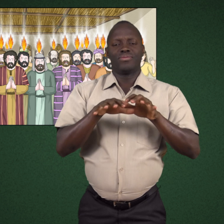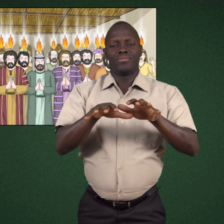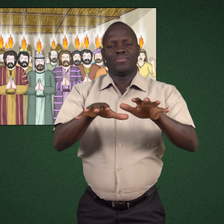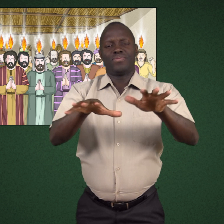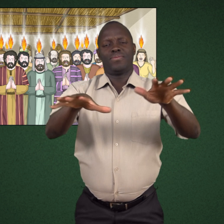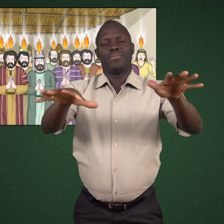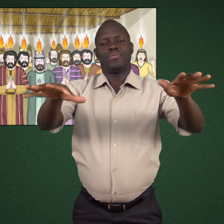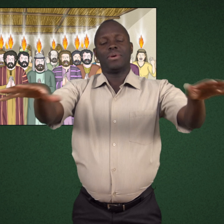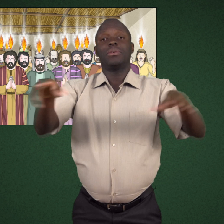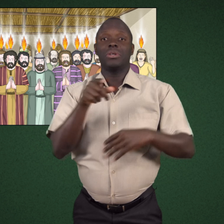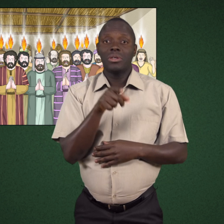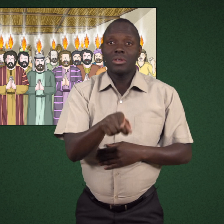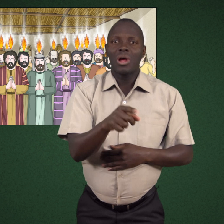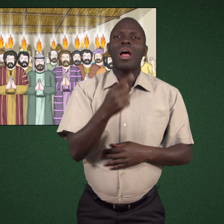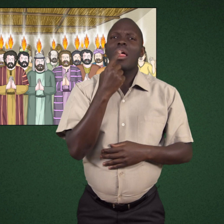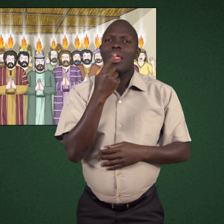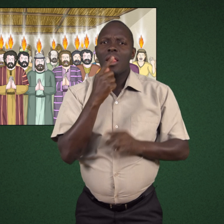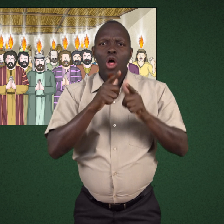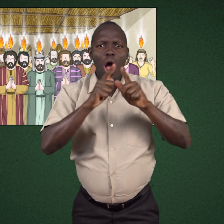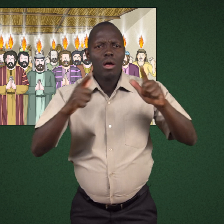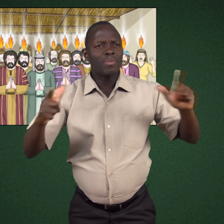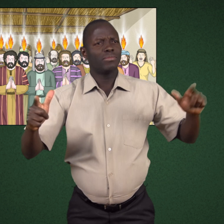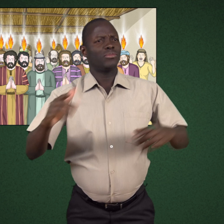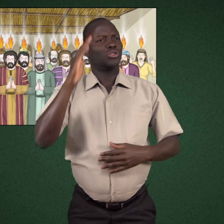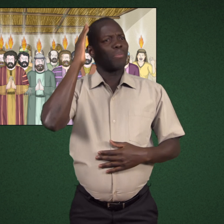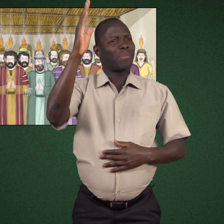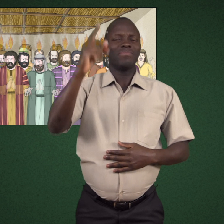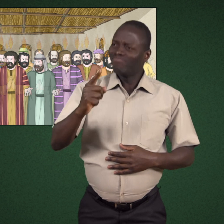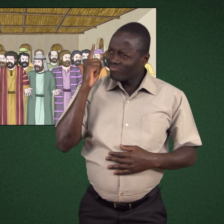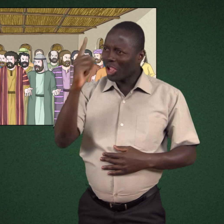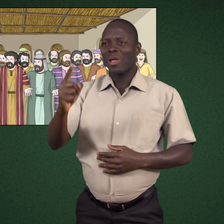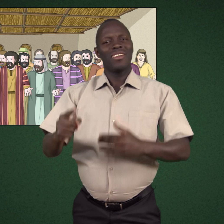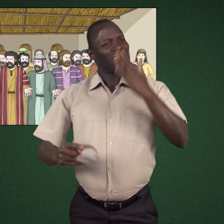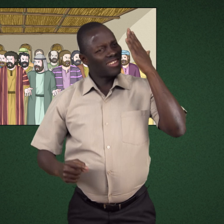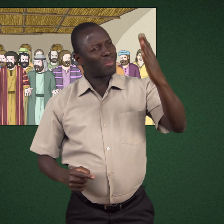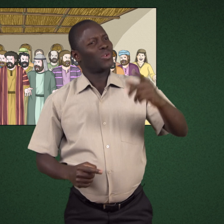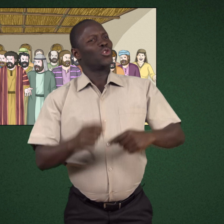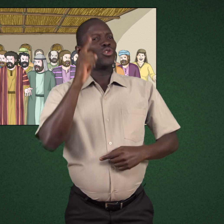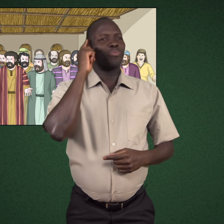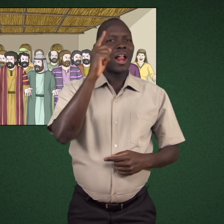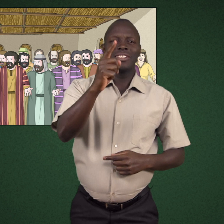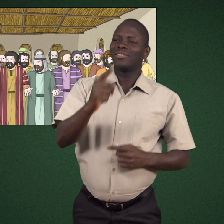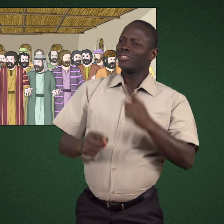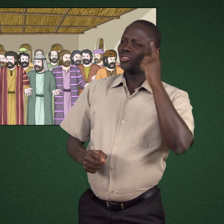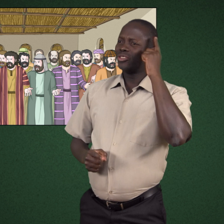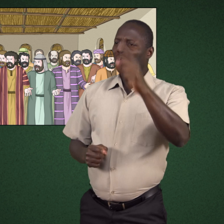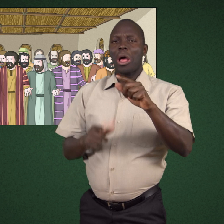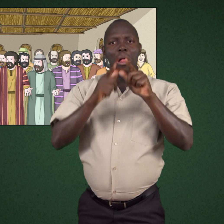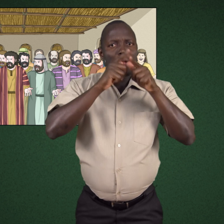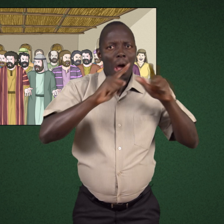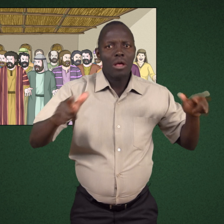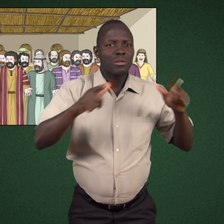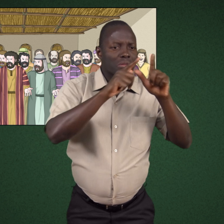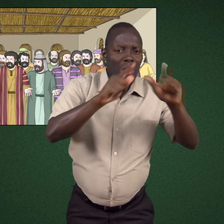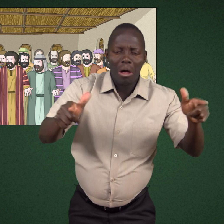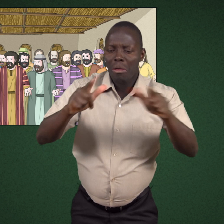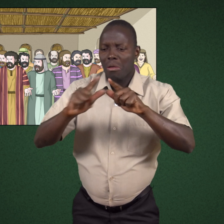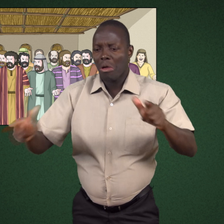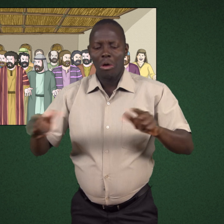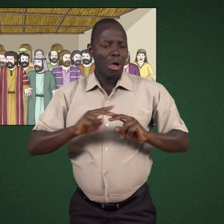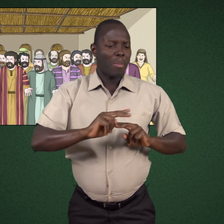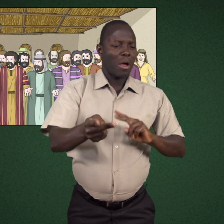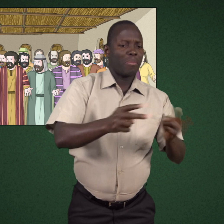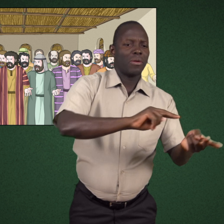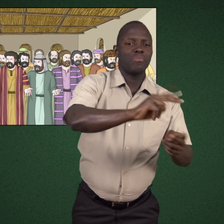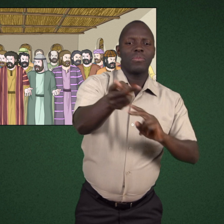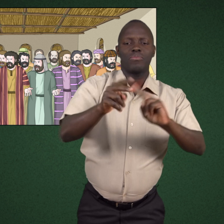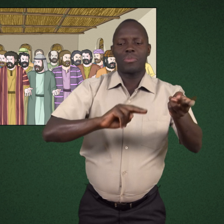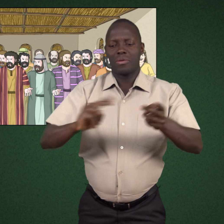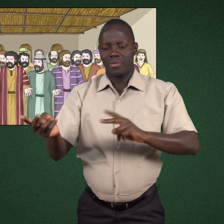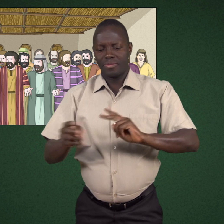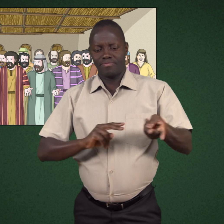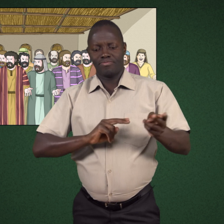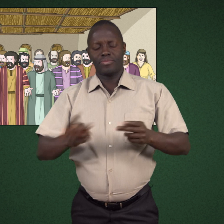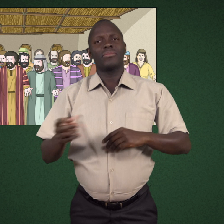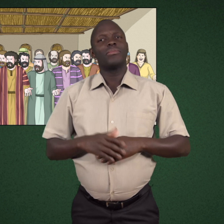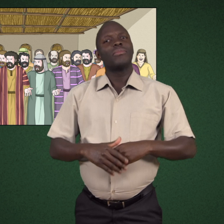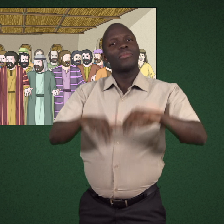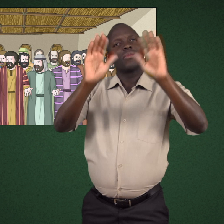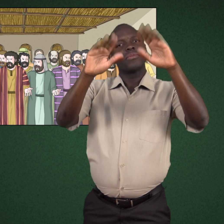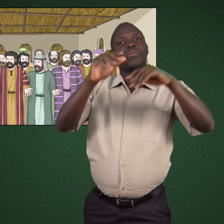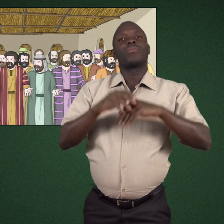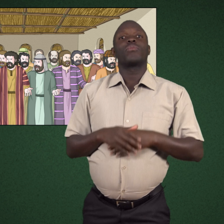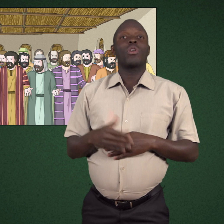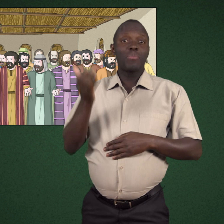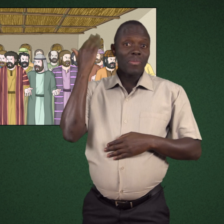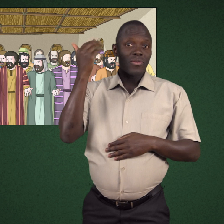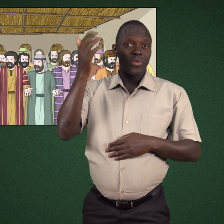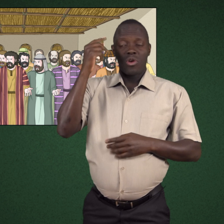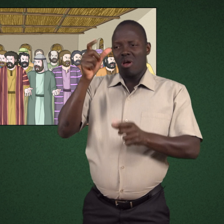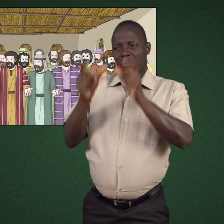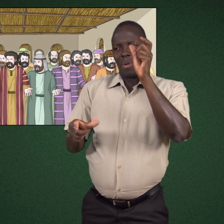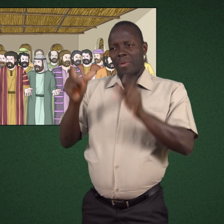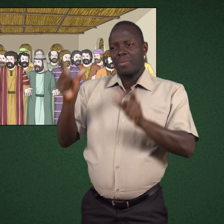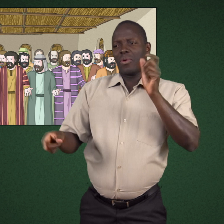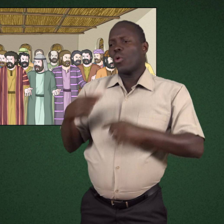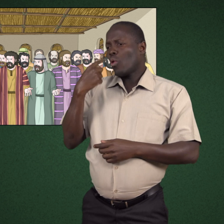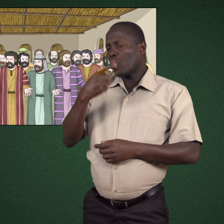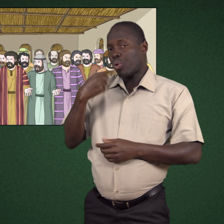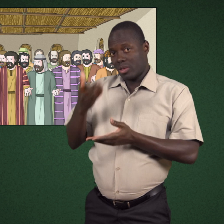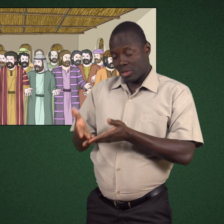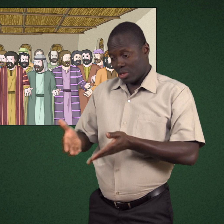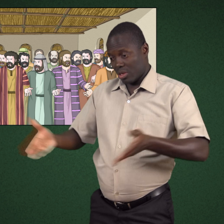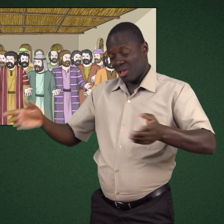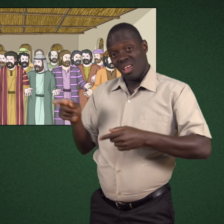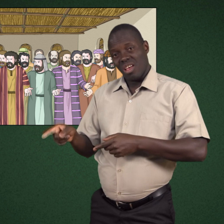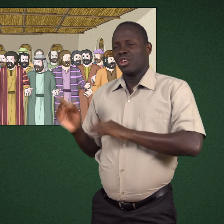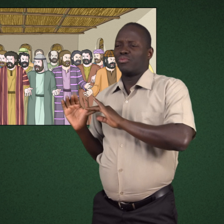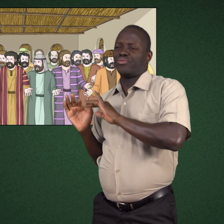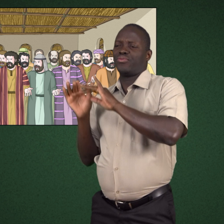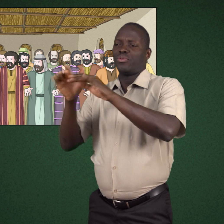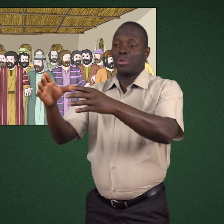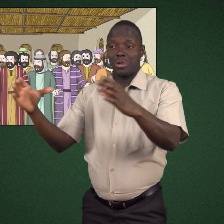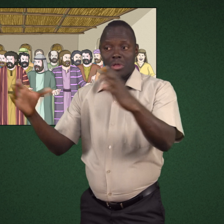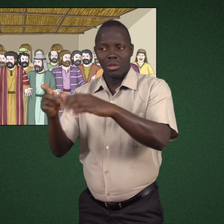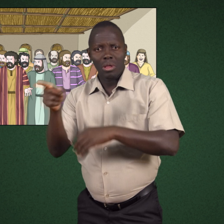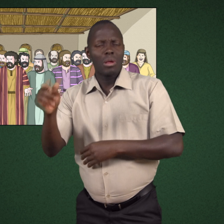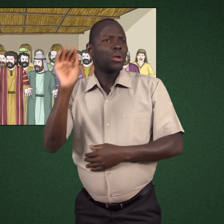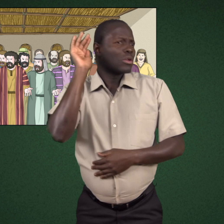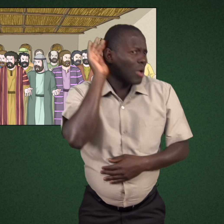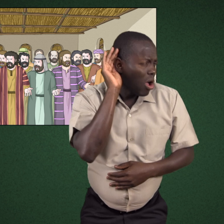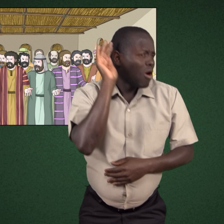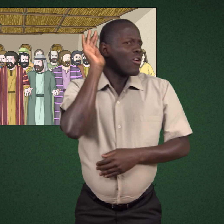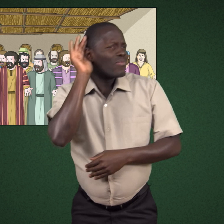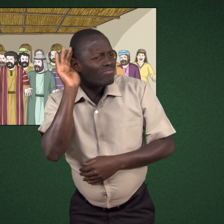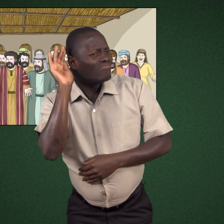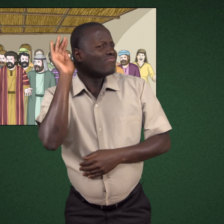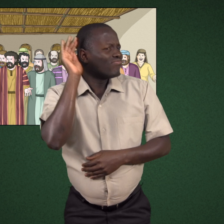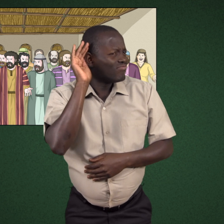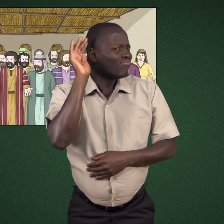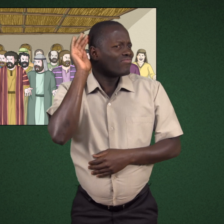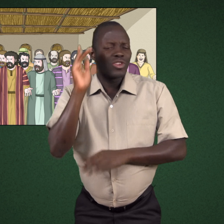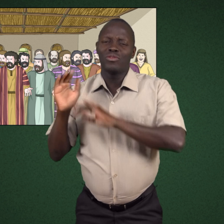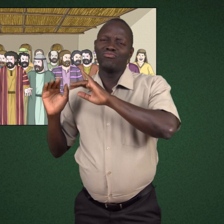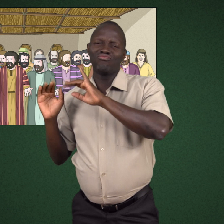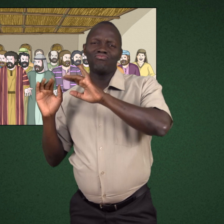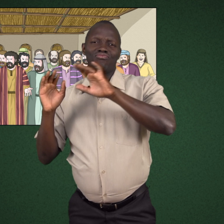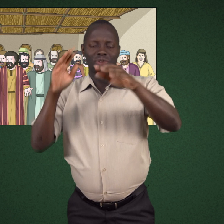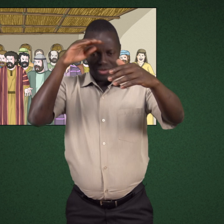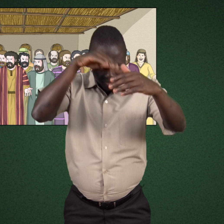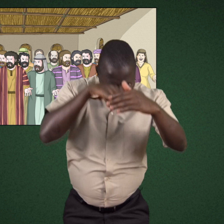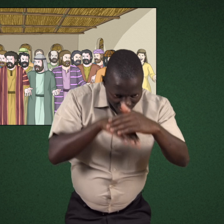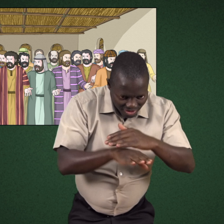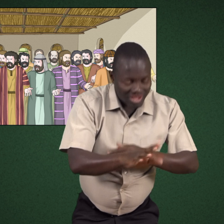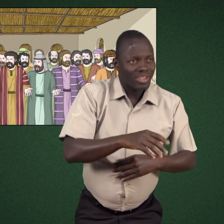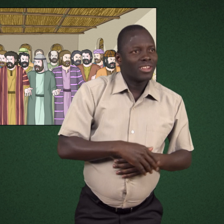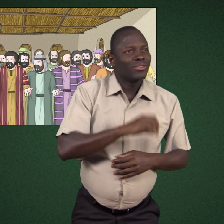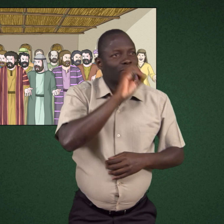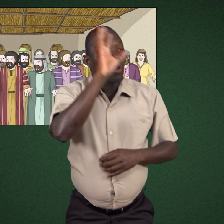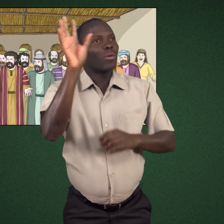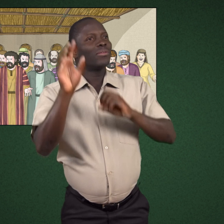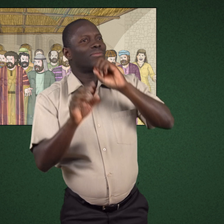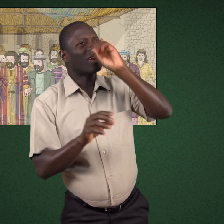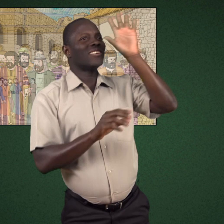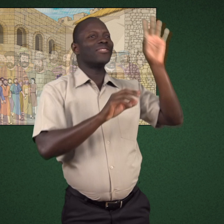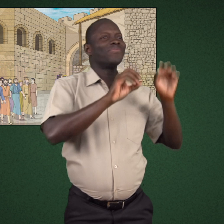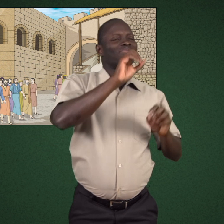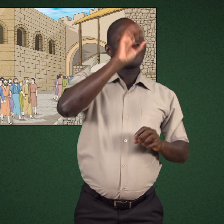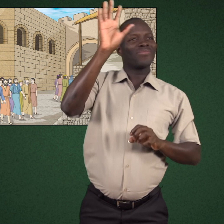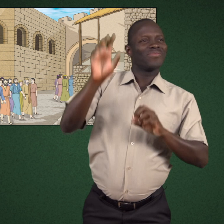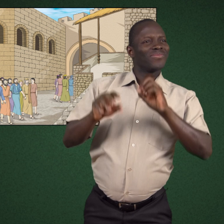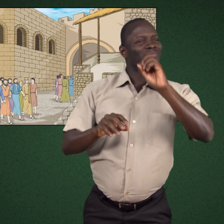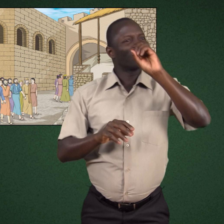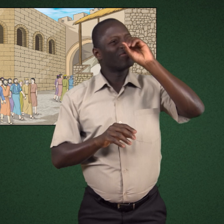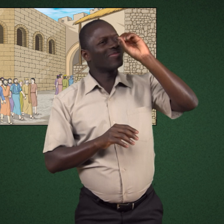And they were all filled with the Holy Spirit and began to speak in other tongues as the Spirit enabled them.